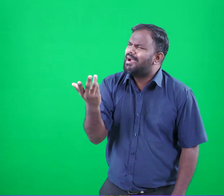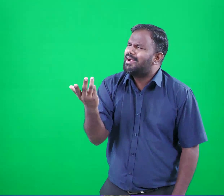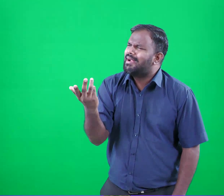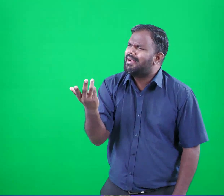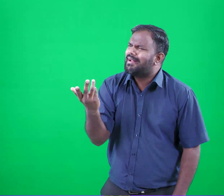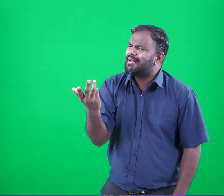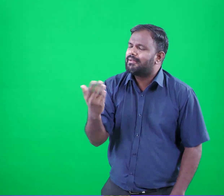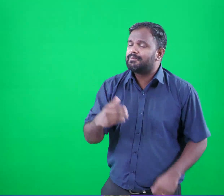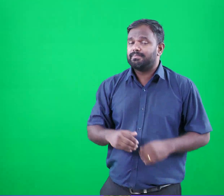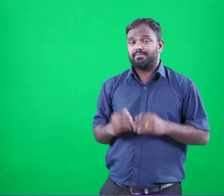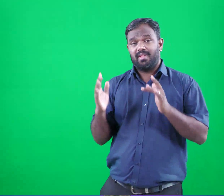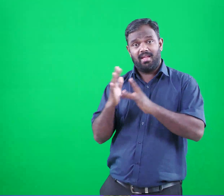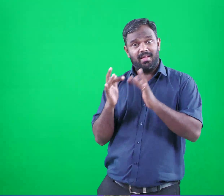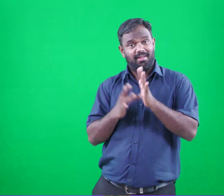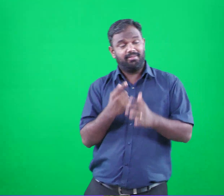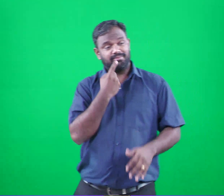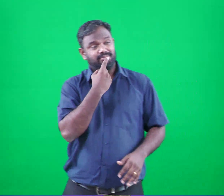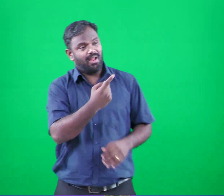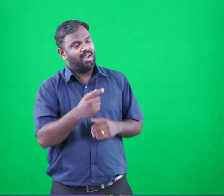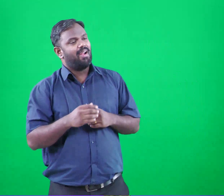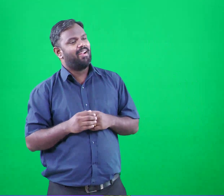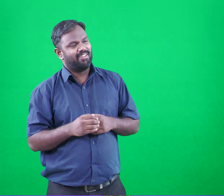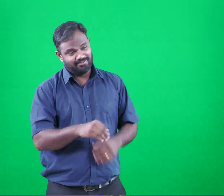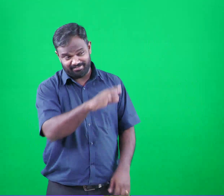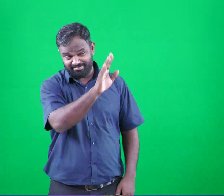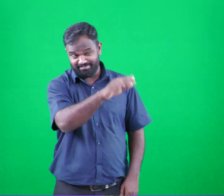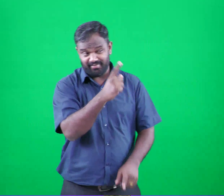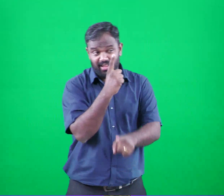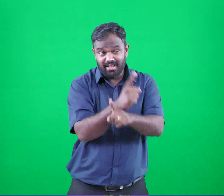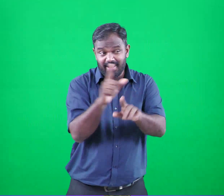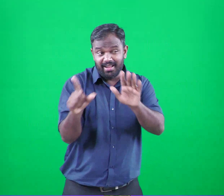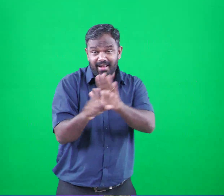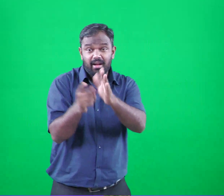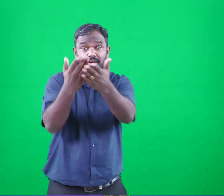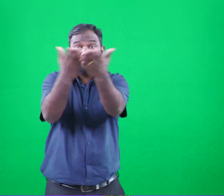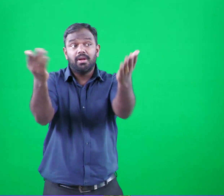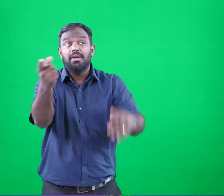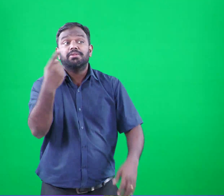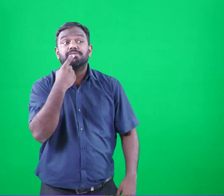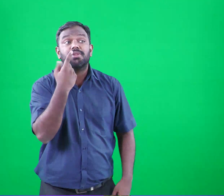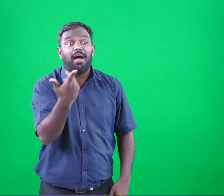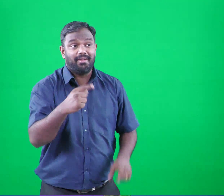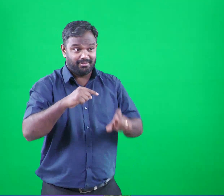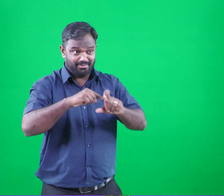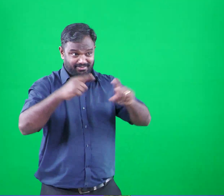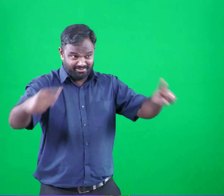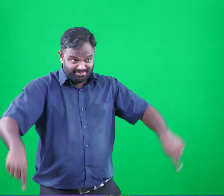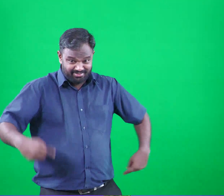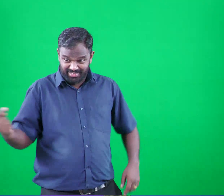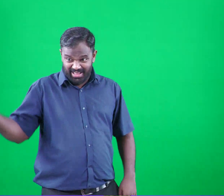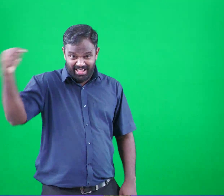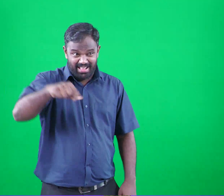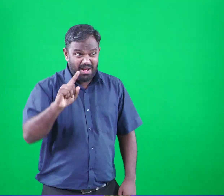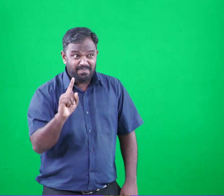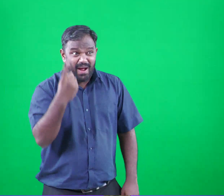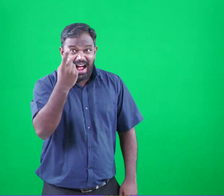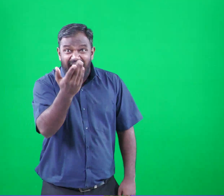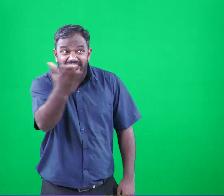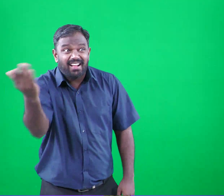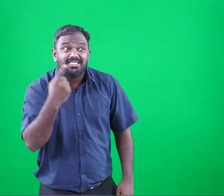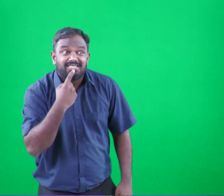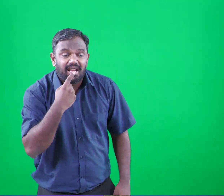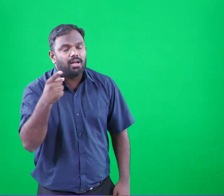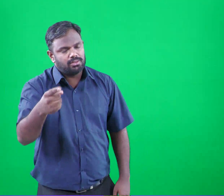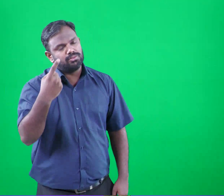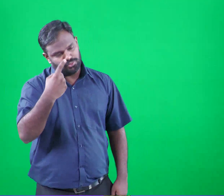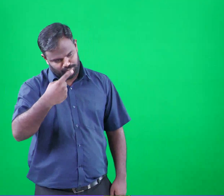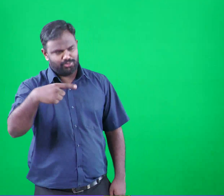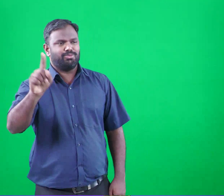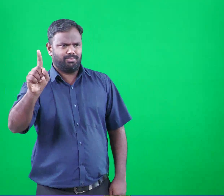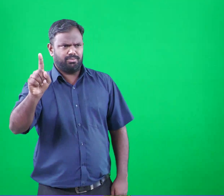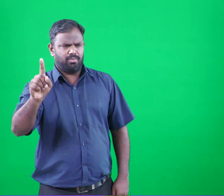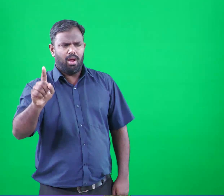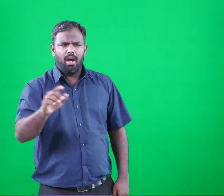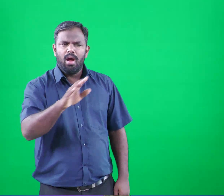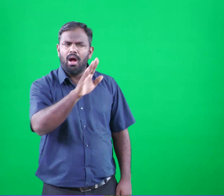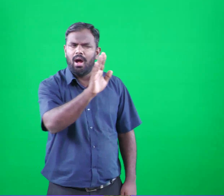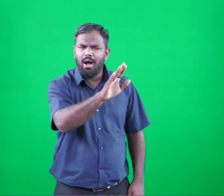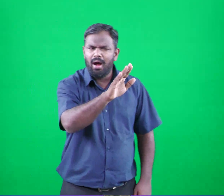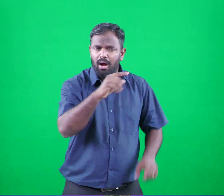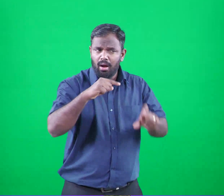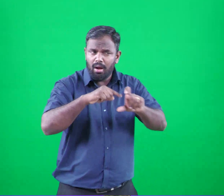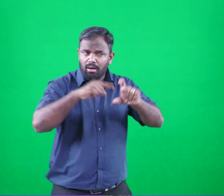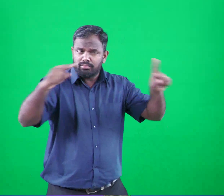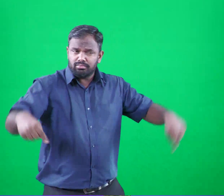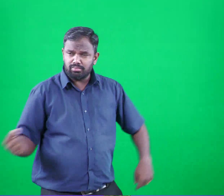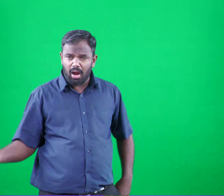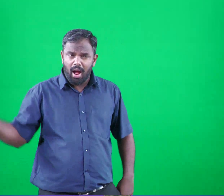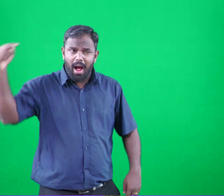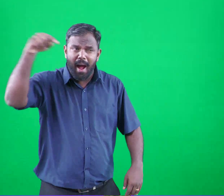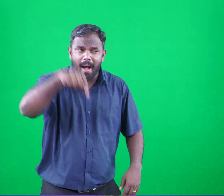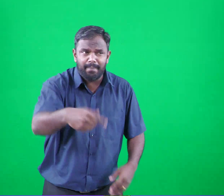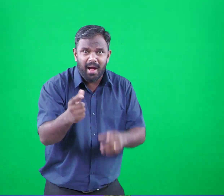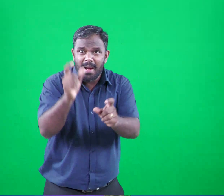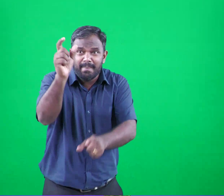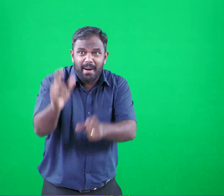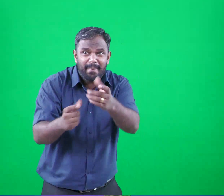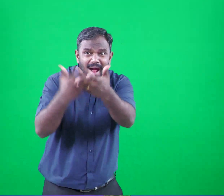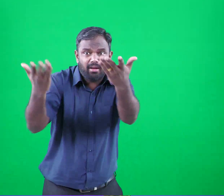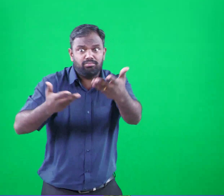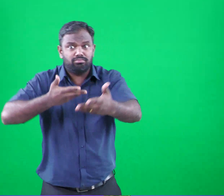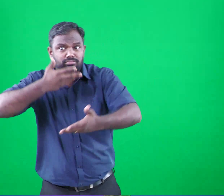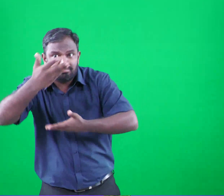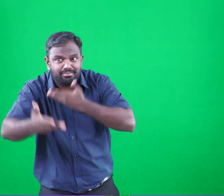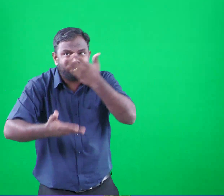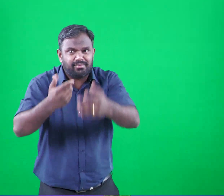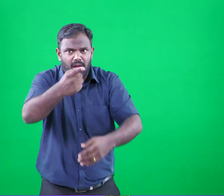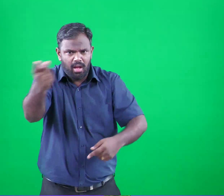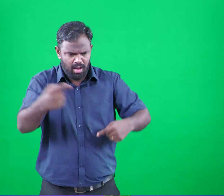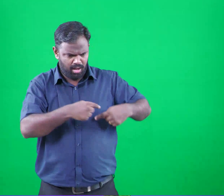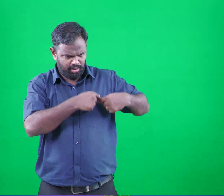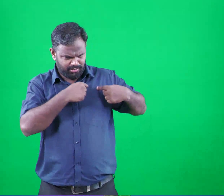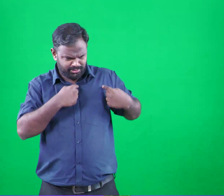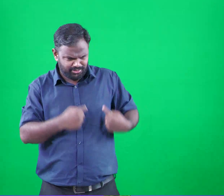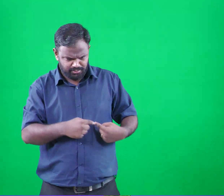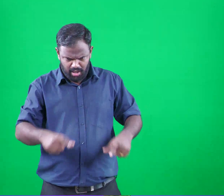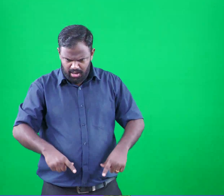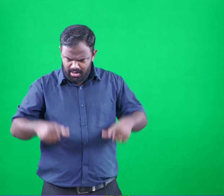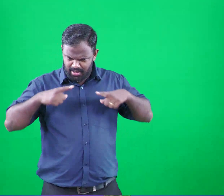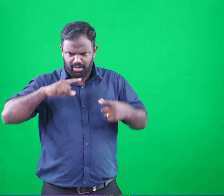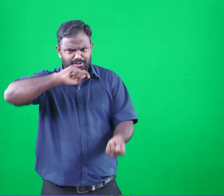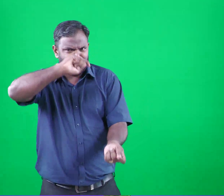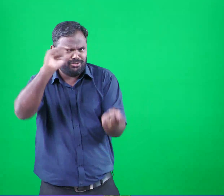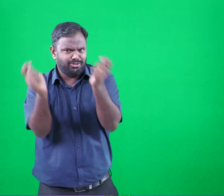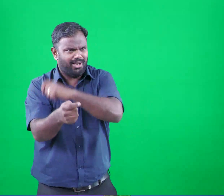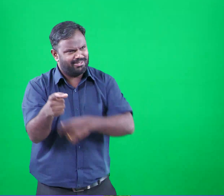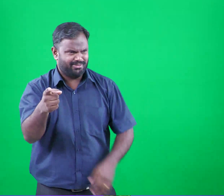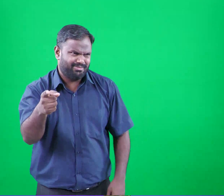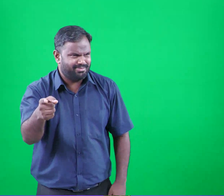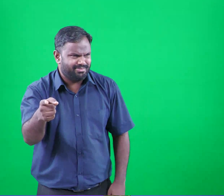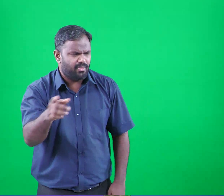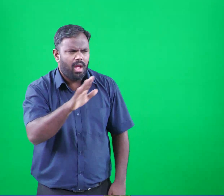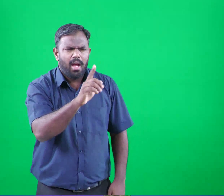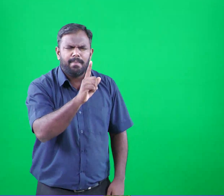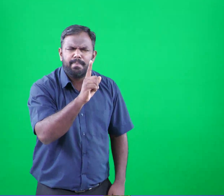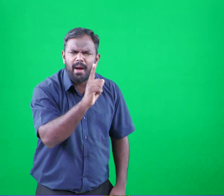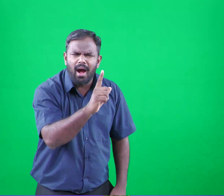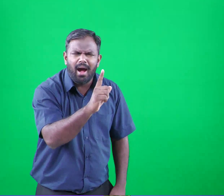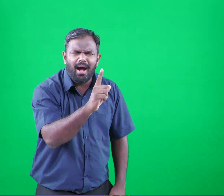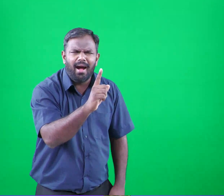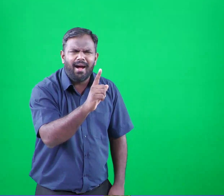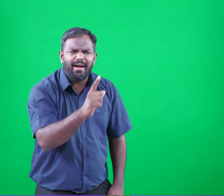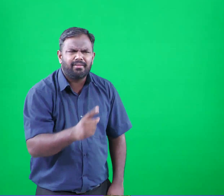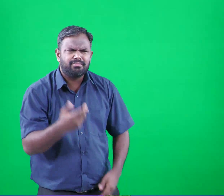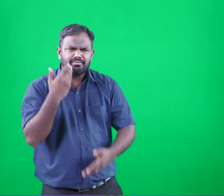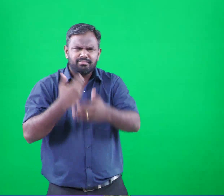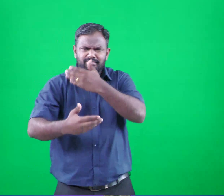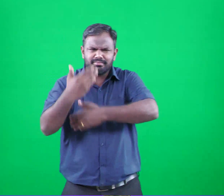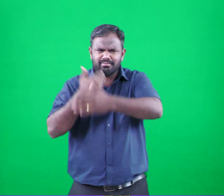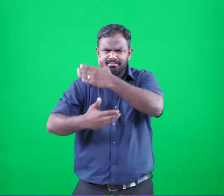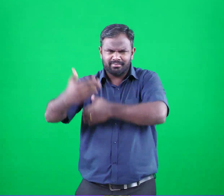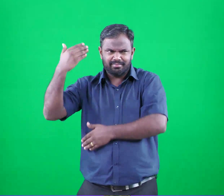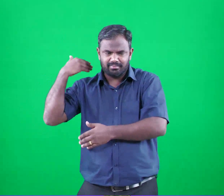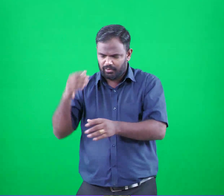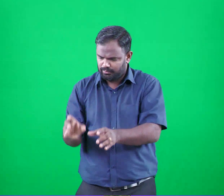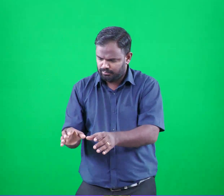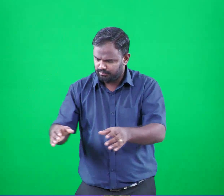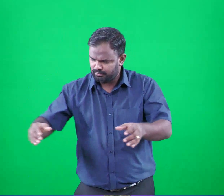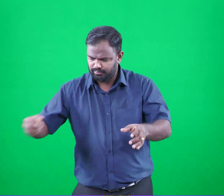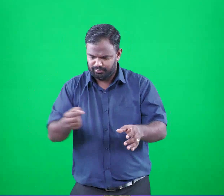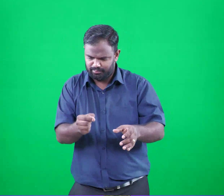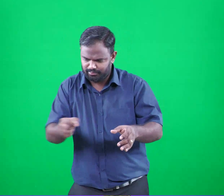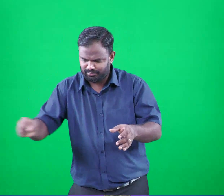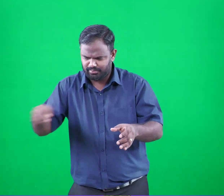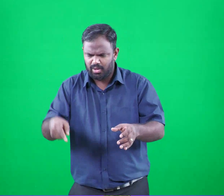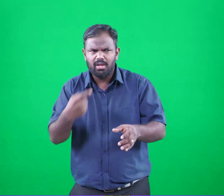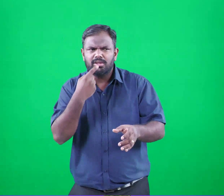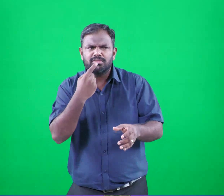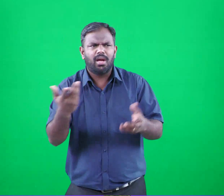He replied, "Elijah does indeed come first, and he restores all things.